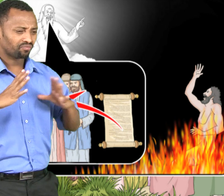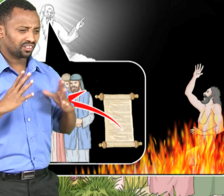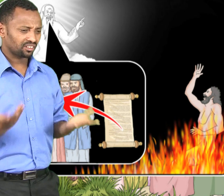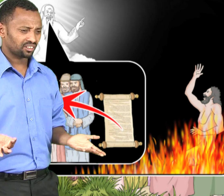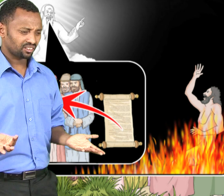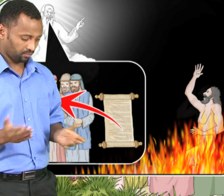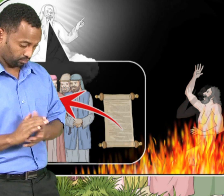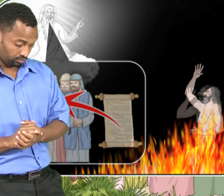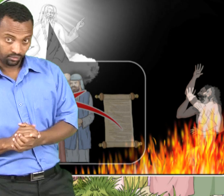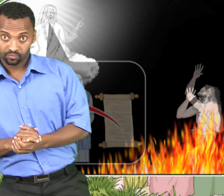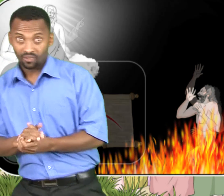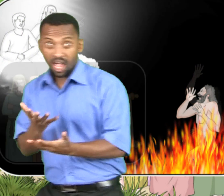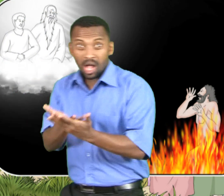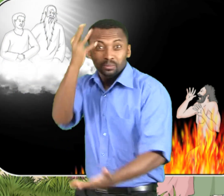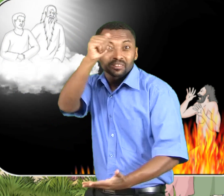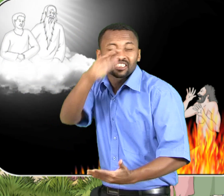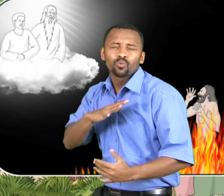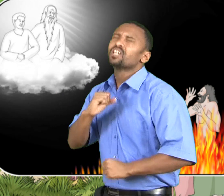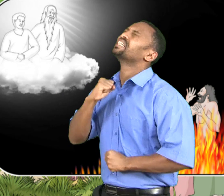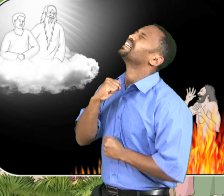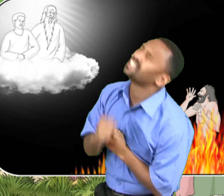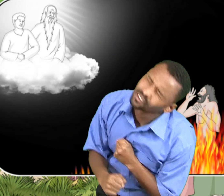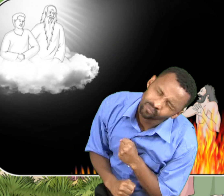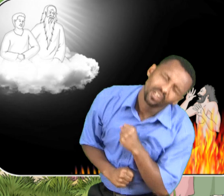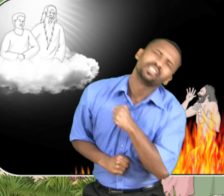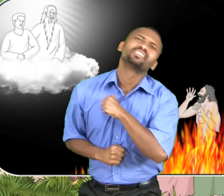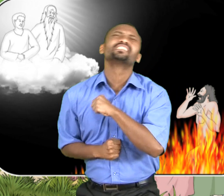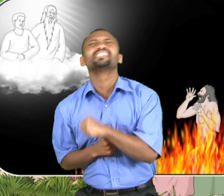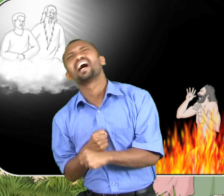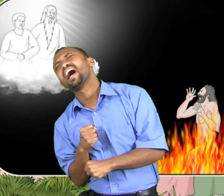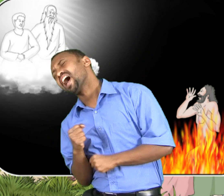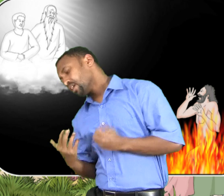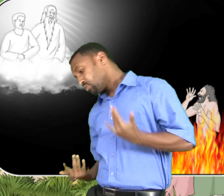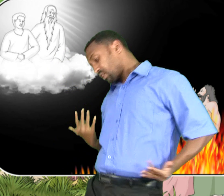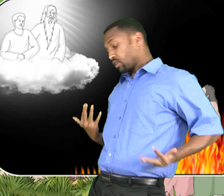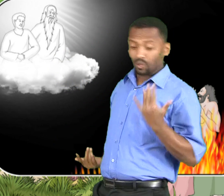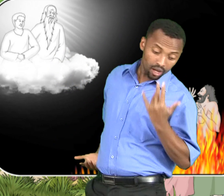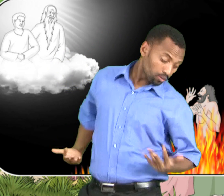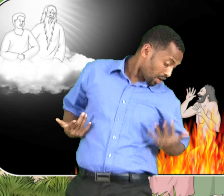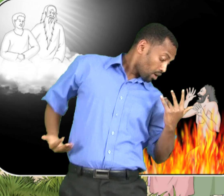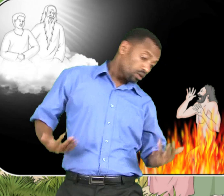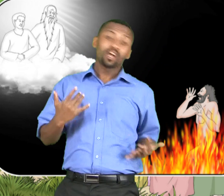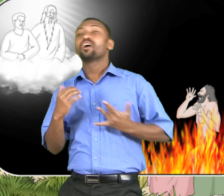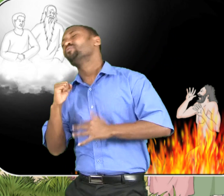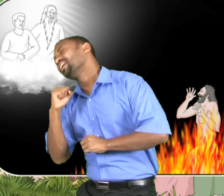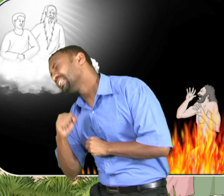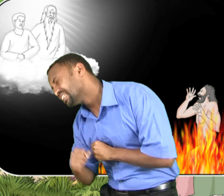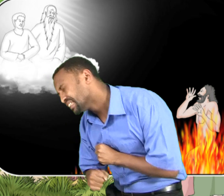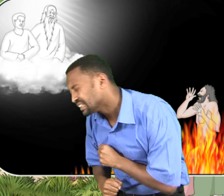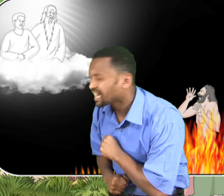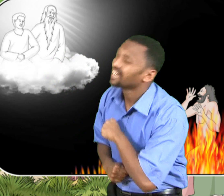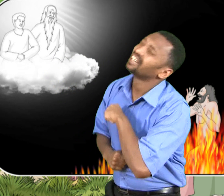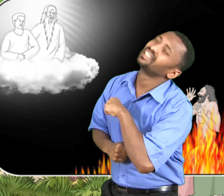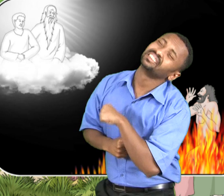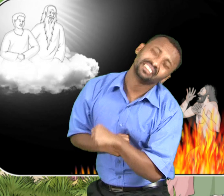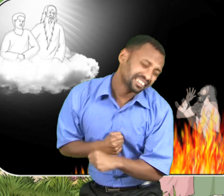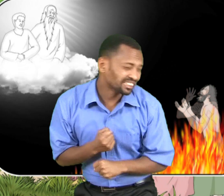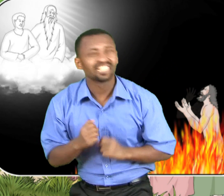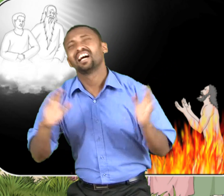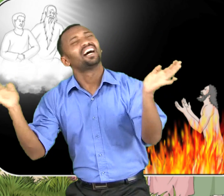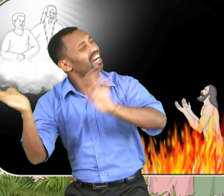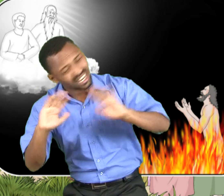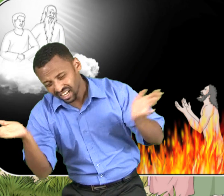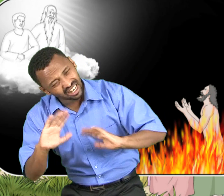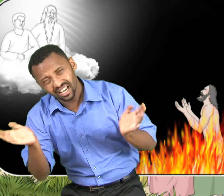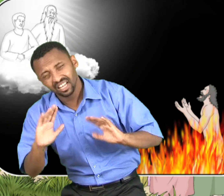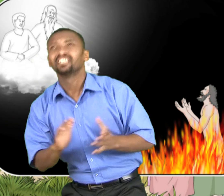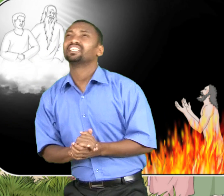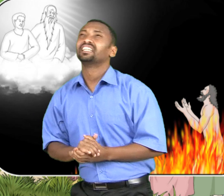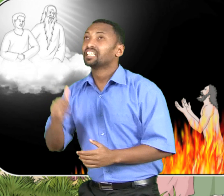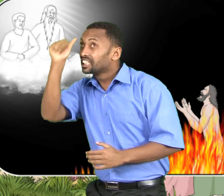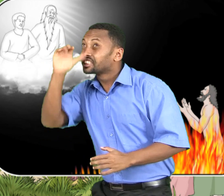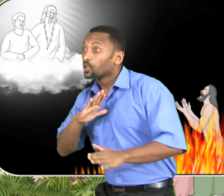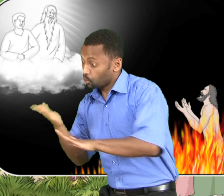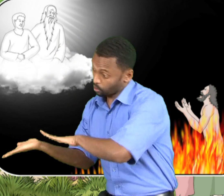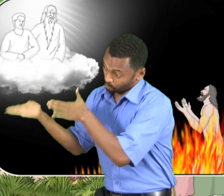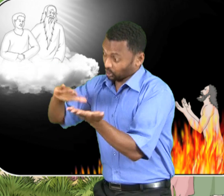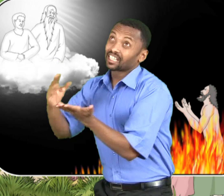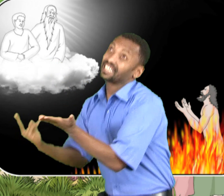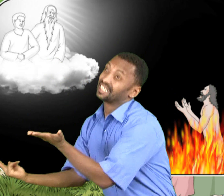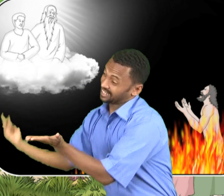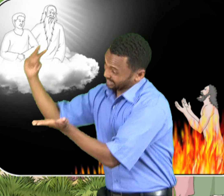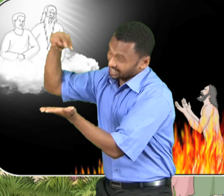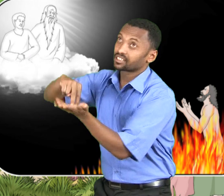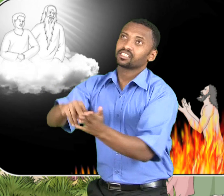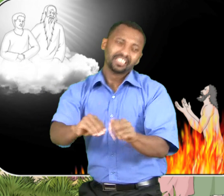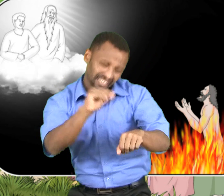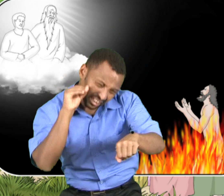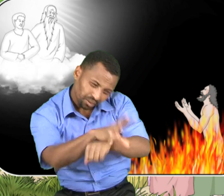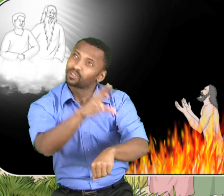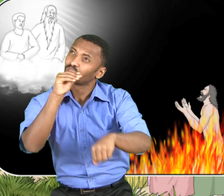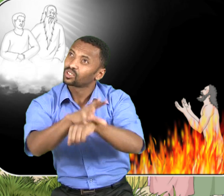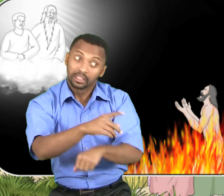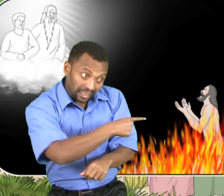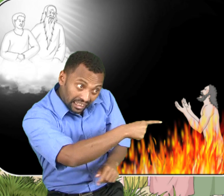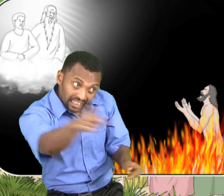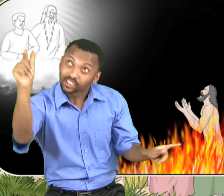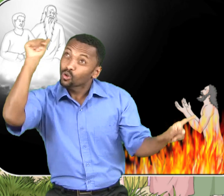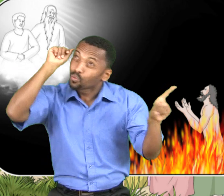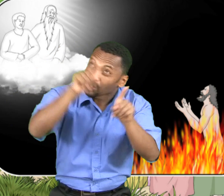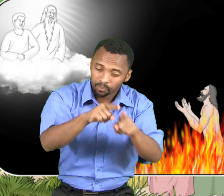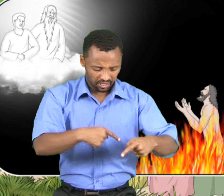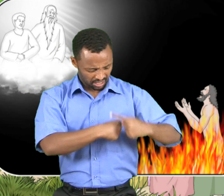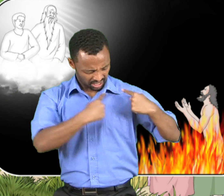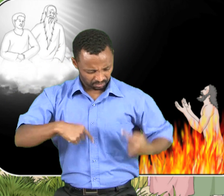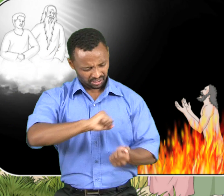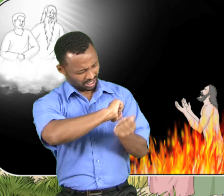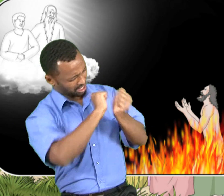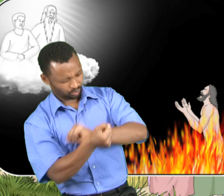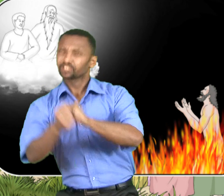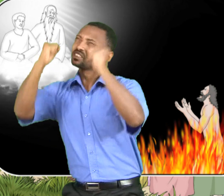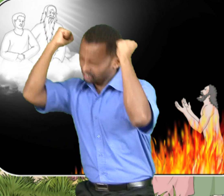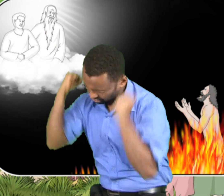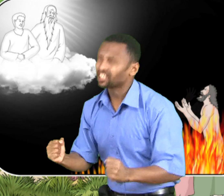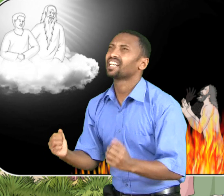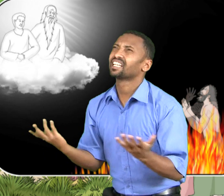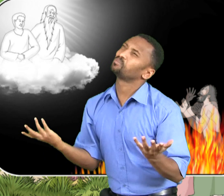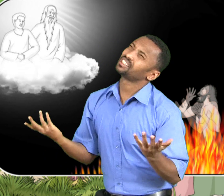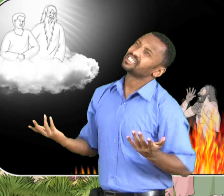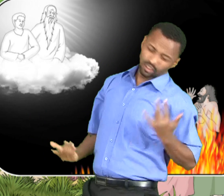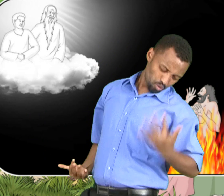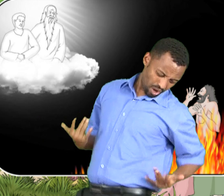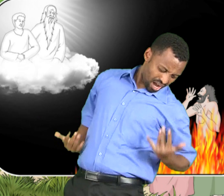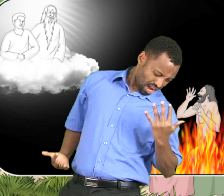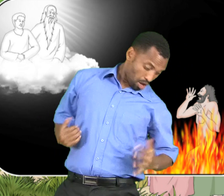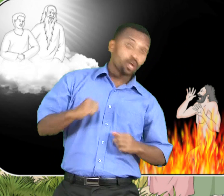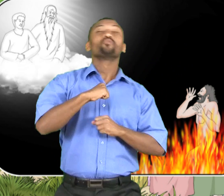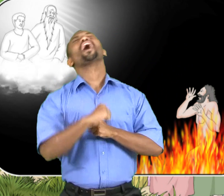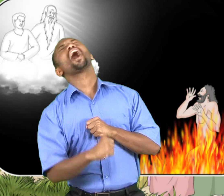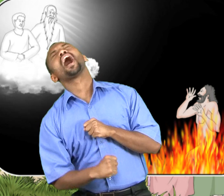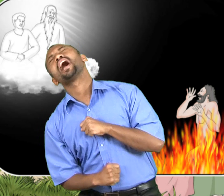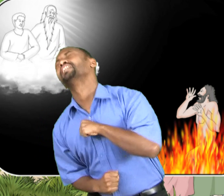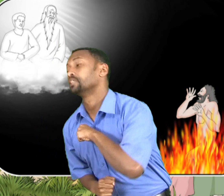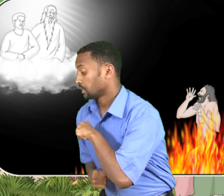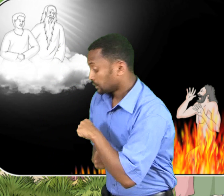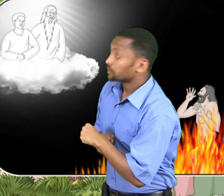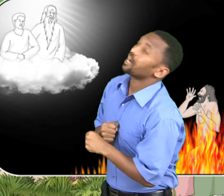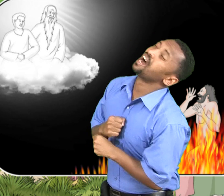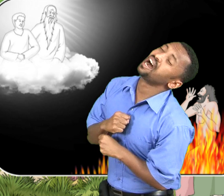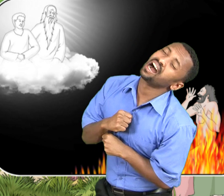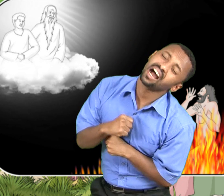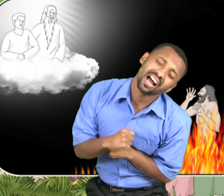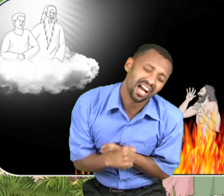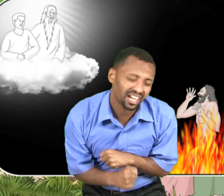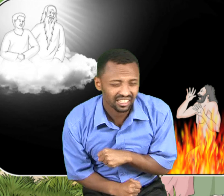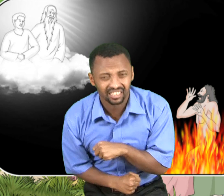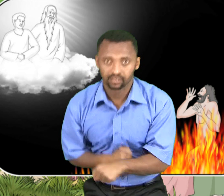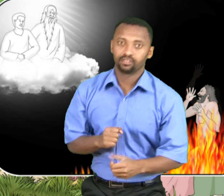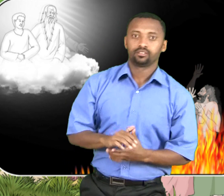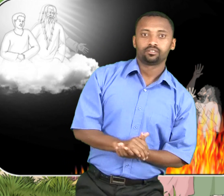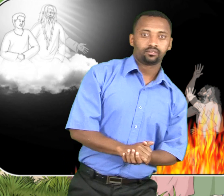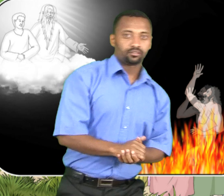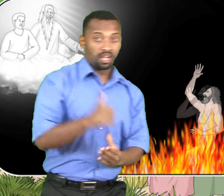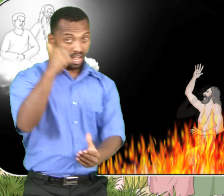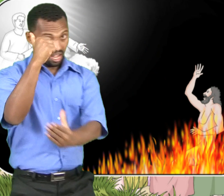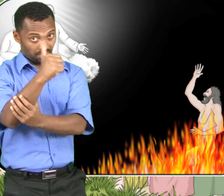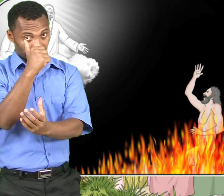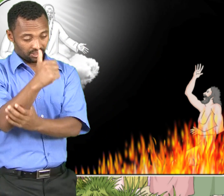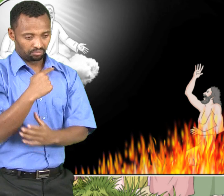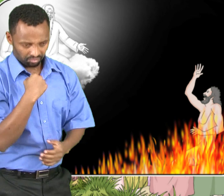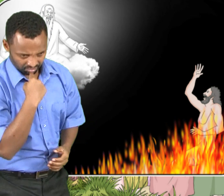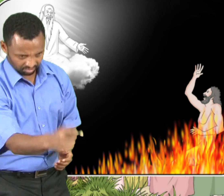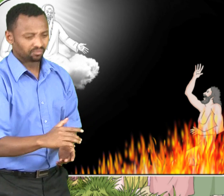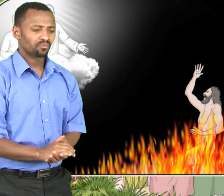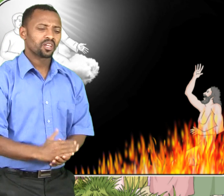‘No, father Abraham,’ he said, ‘but if someone is sent to them from the dead, they will repent.’